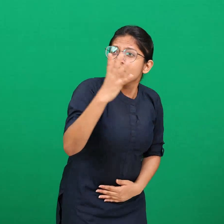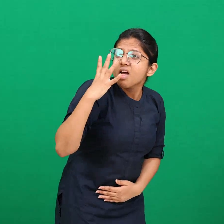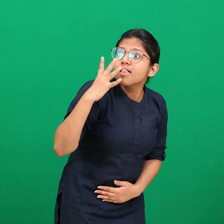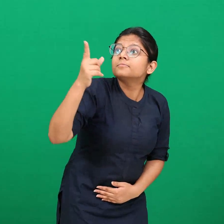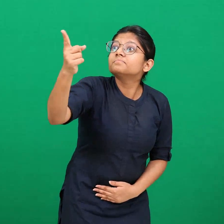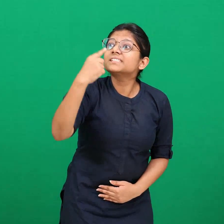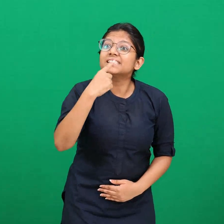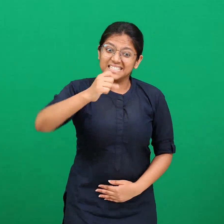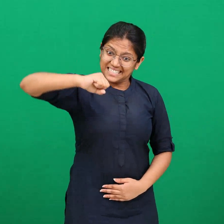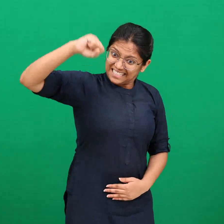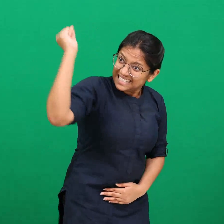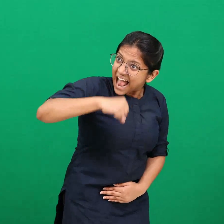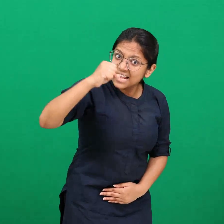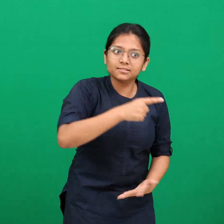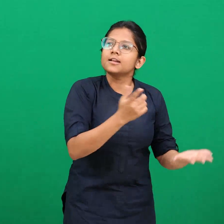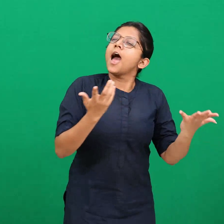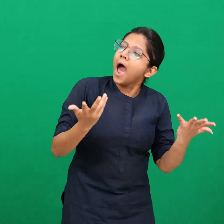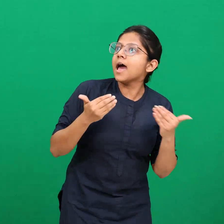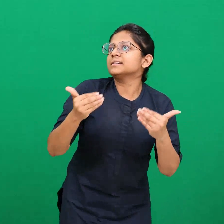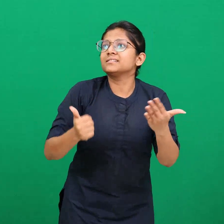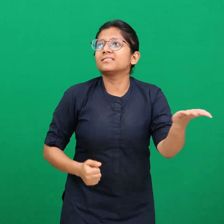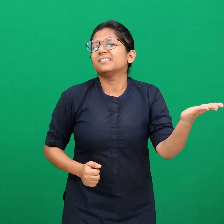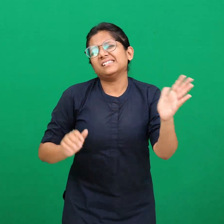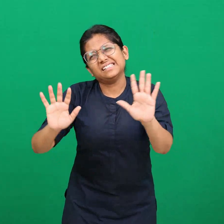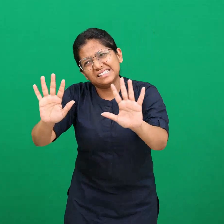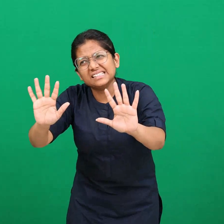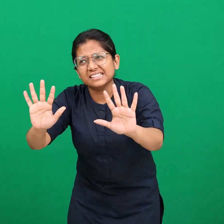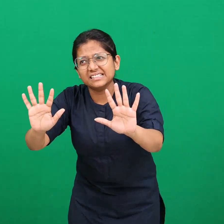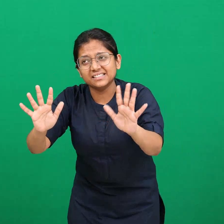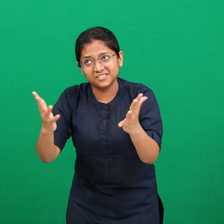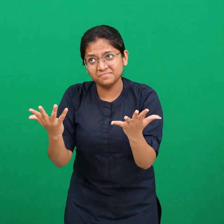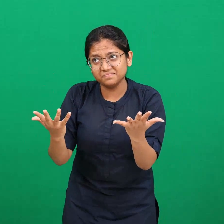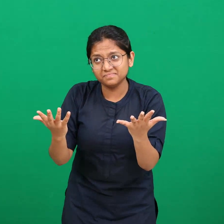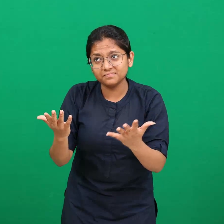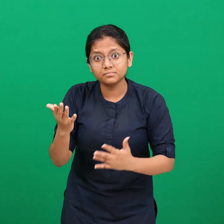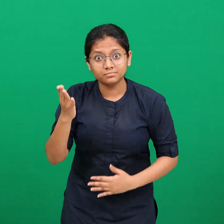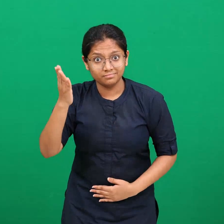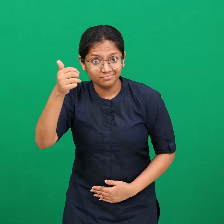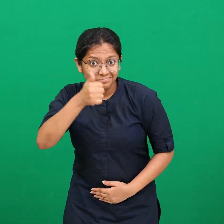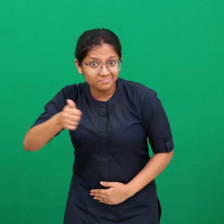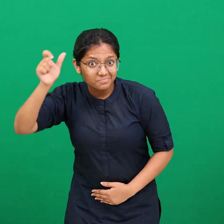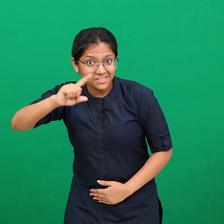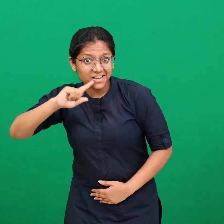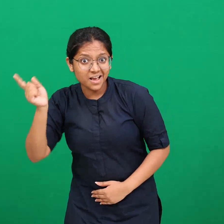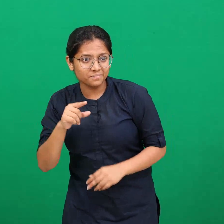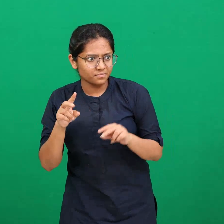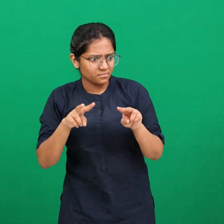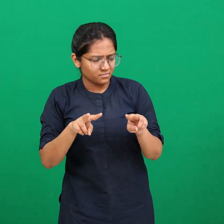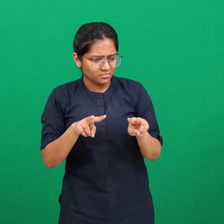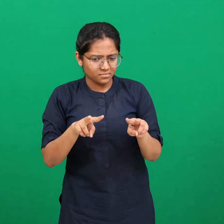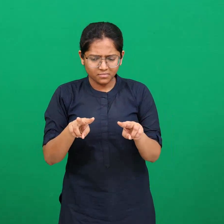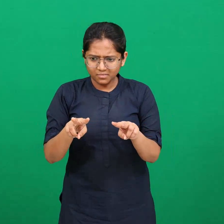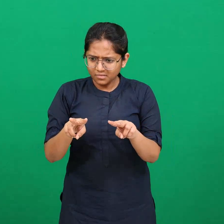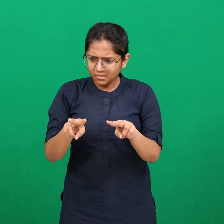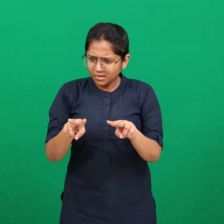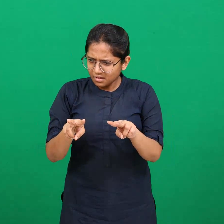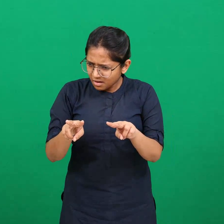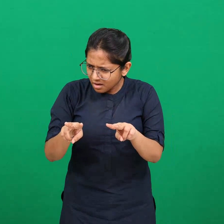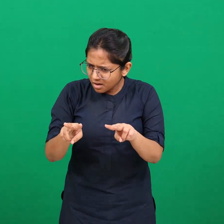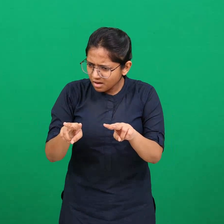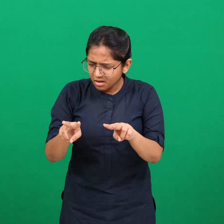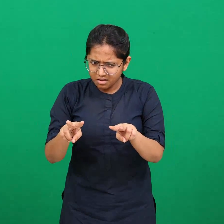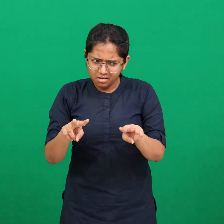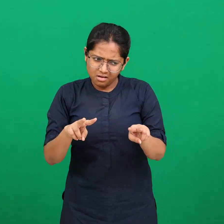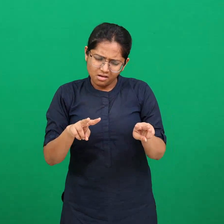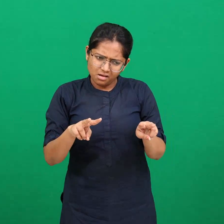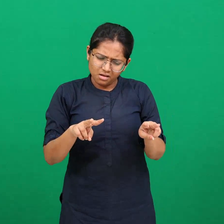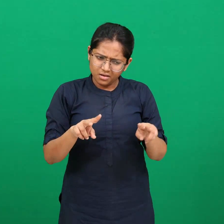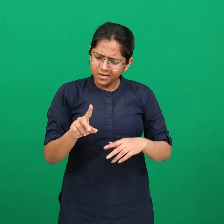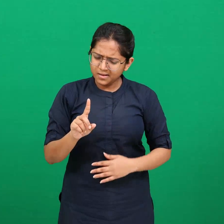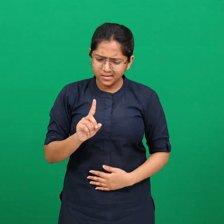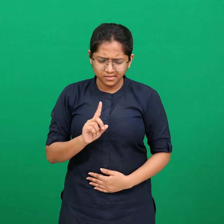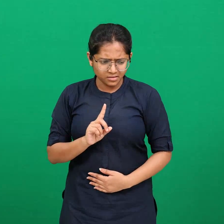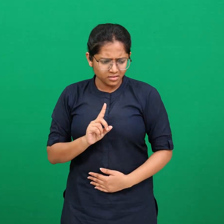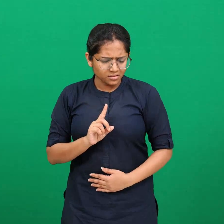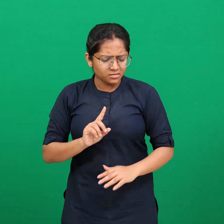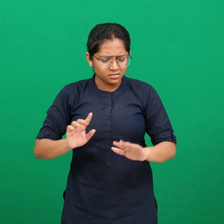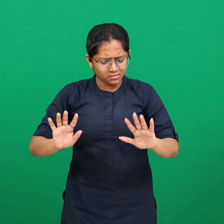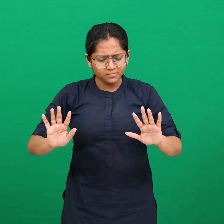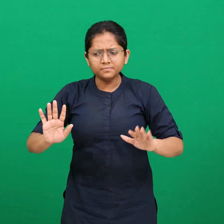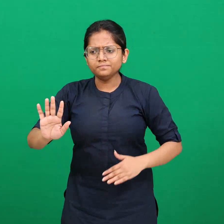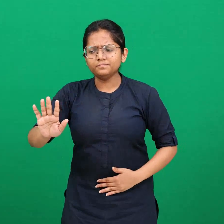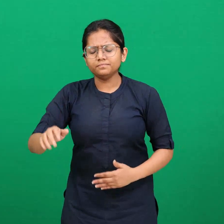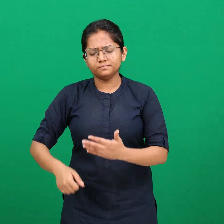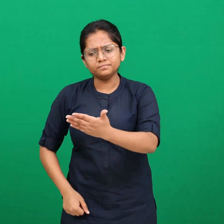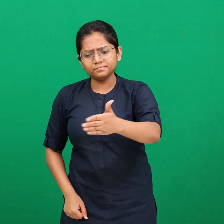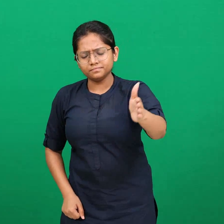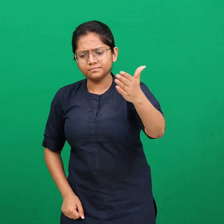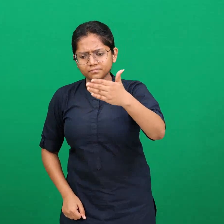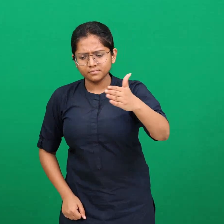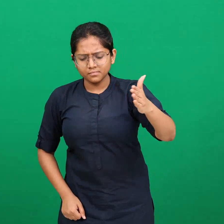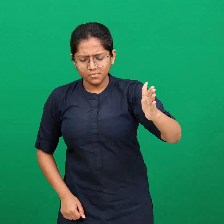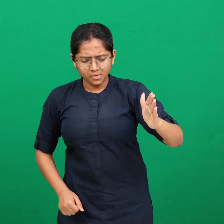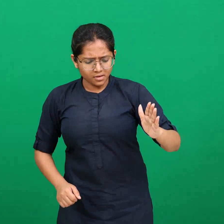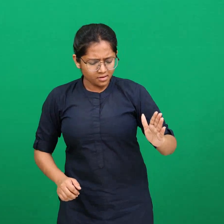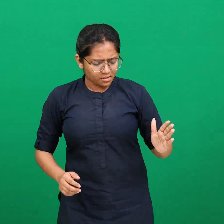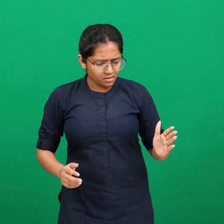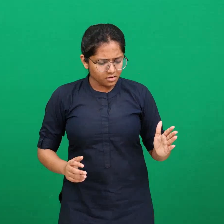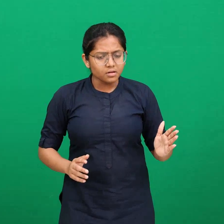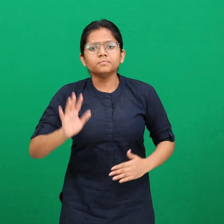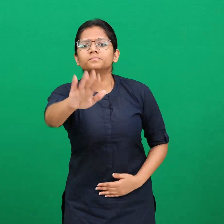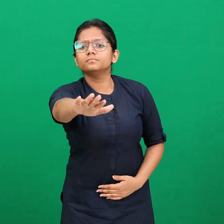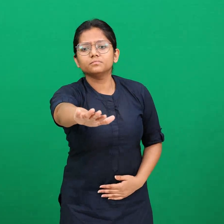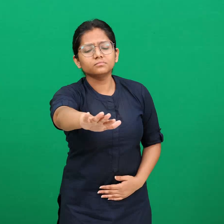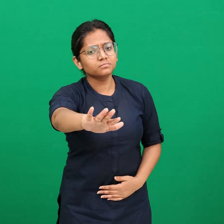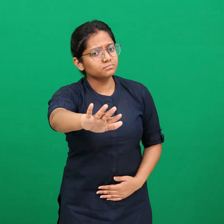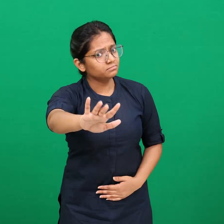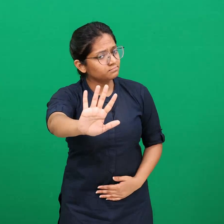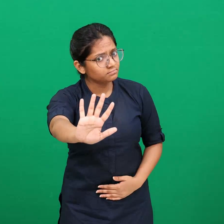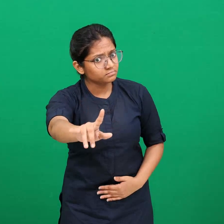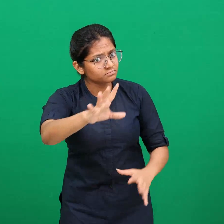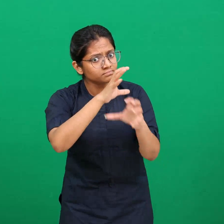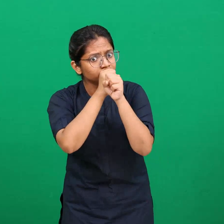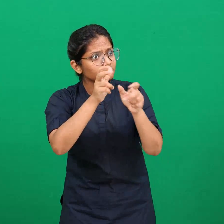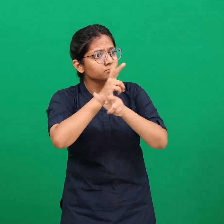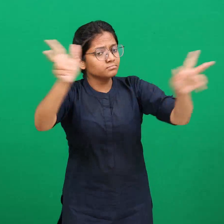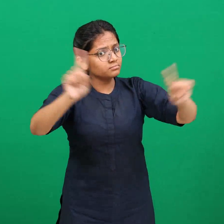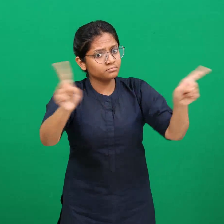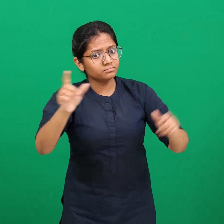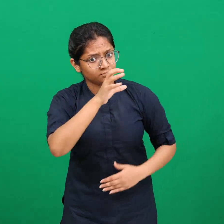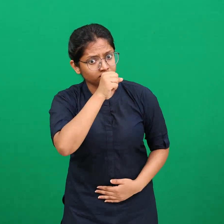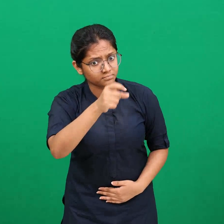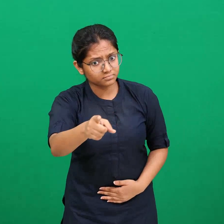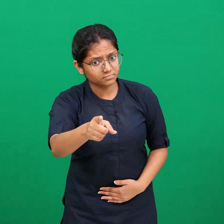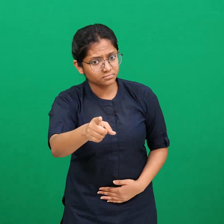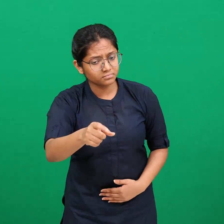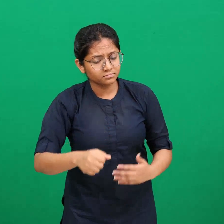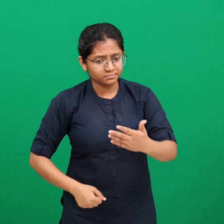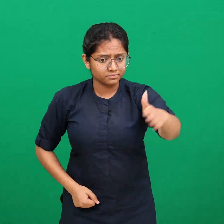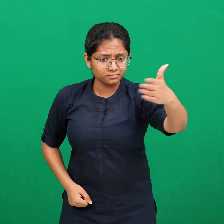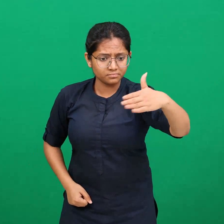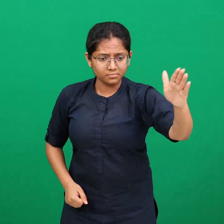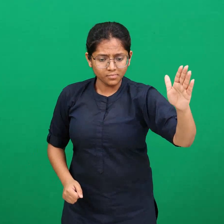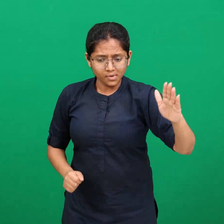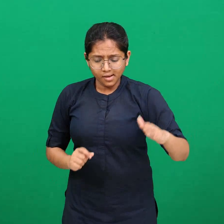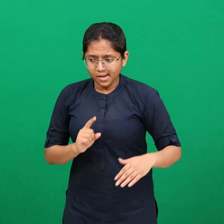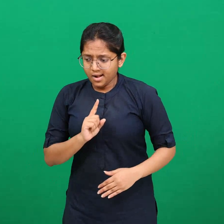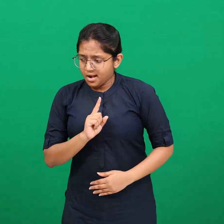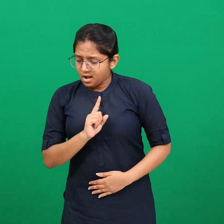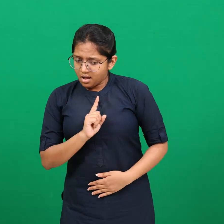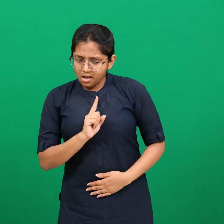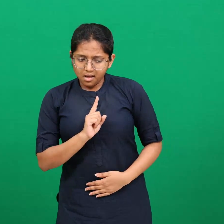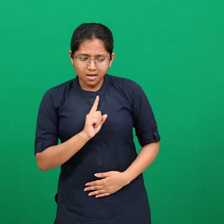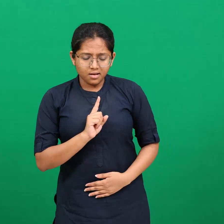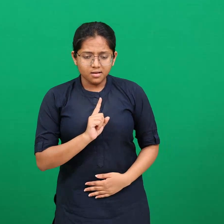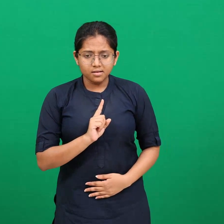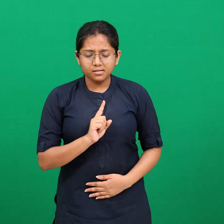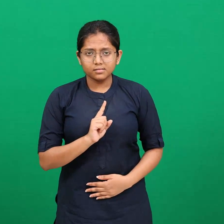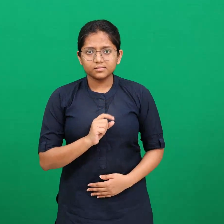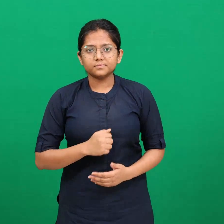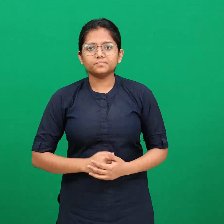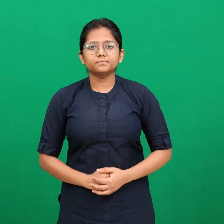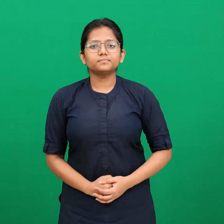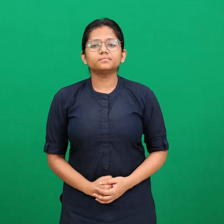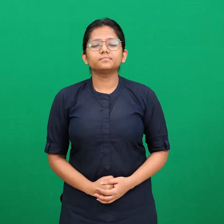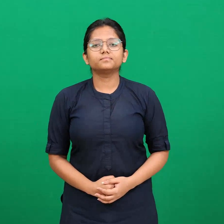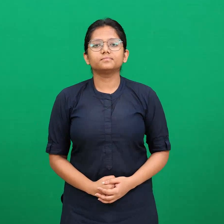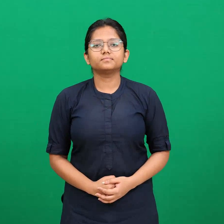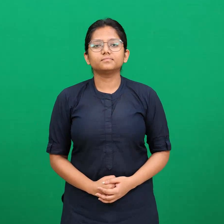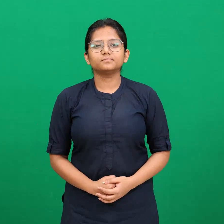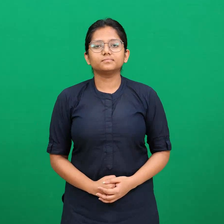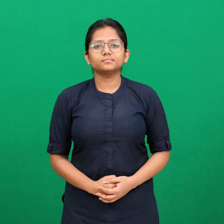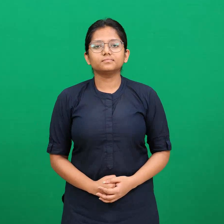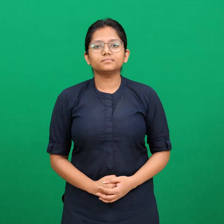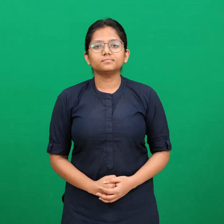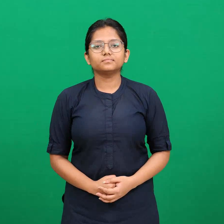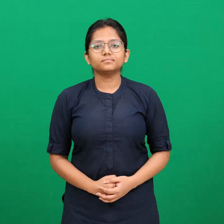So the commander dismissed the young man and instructed him, "Do not tell anyone that you have reported this to me."